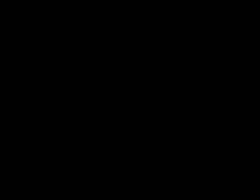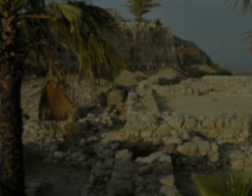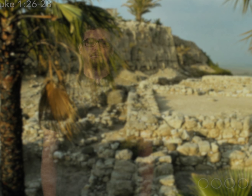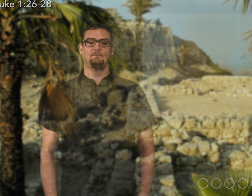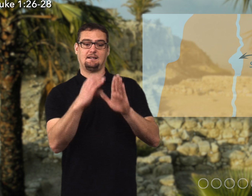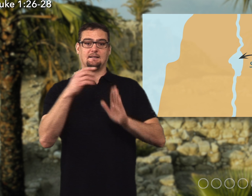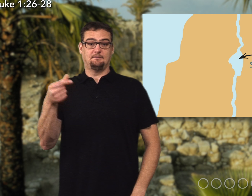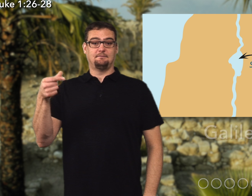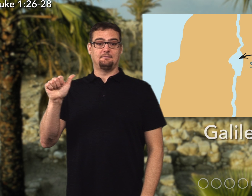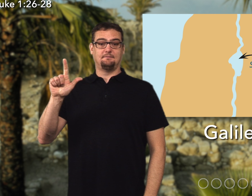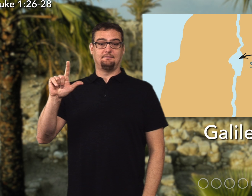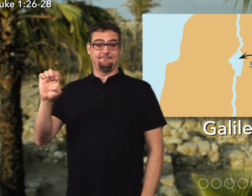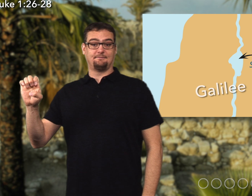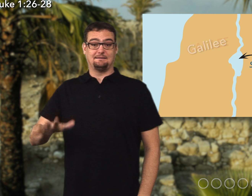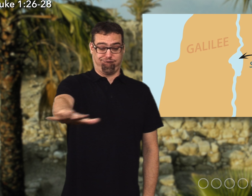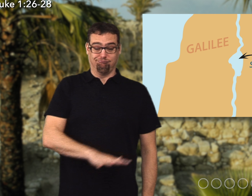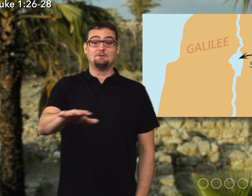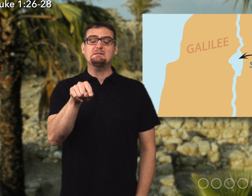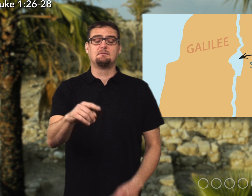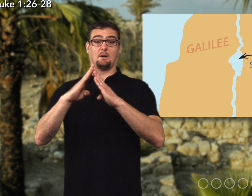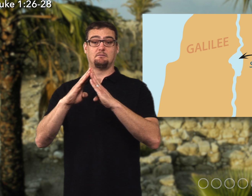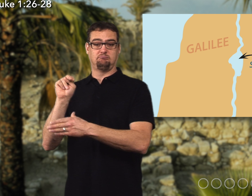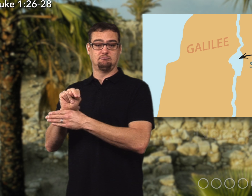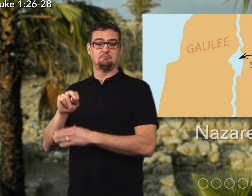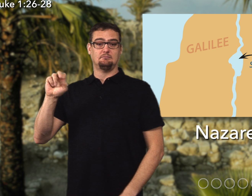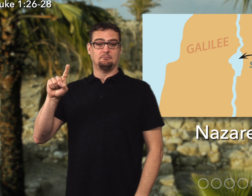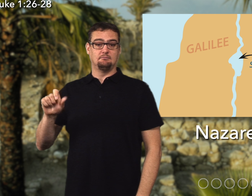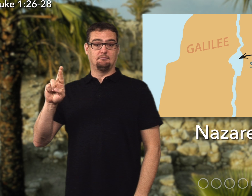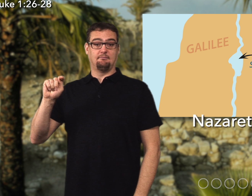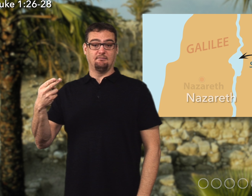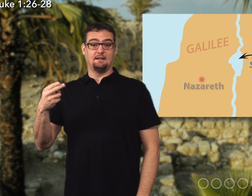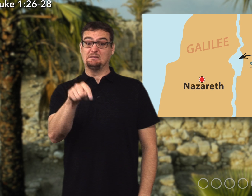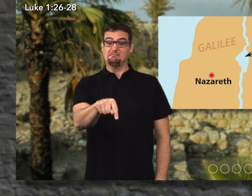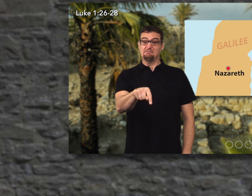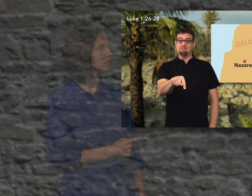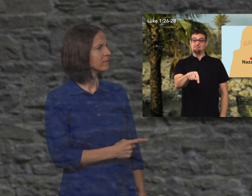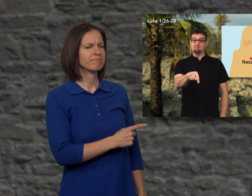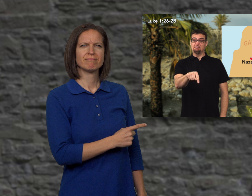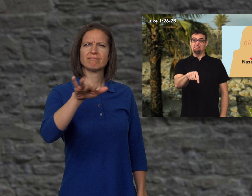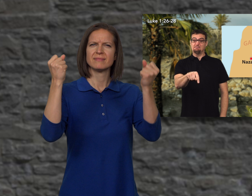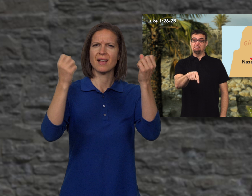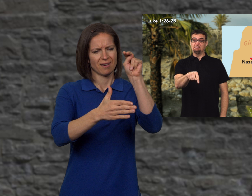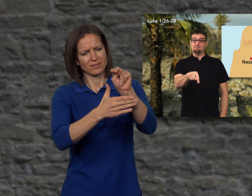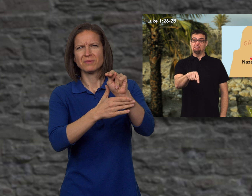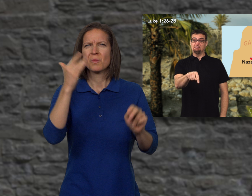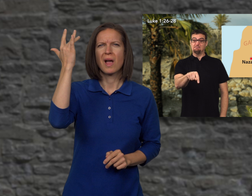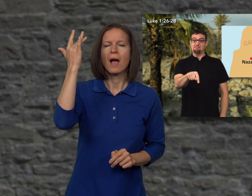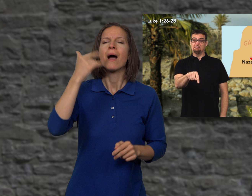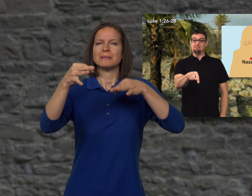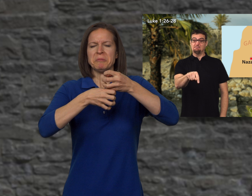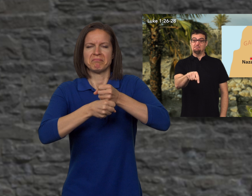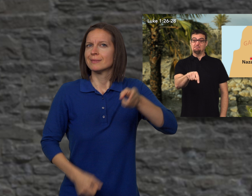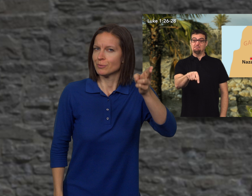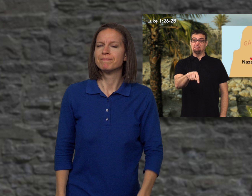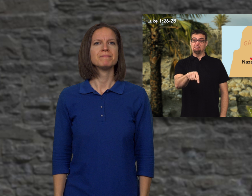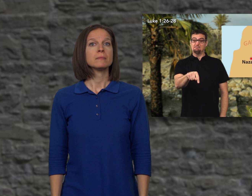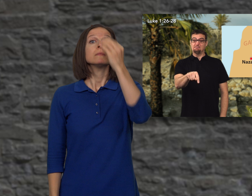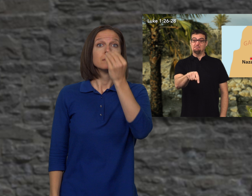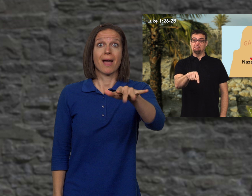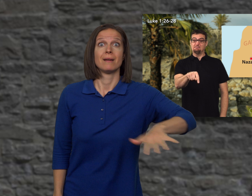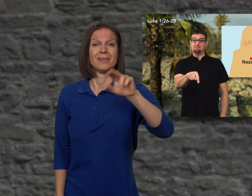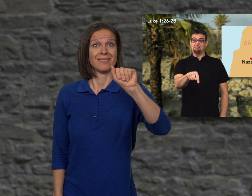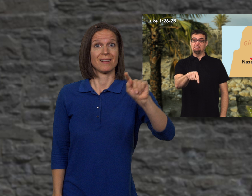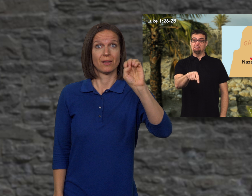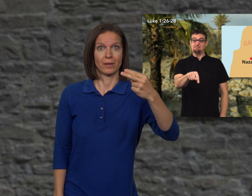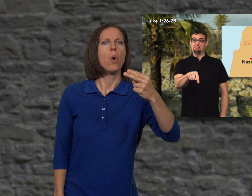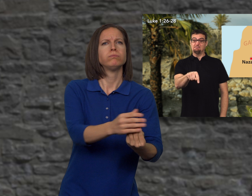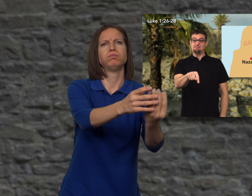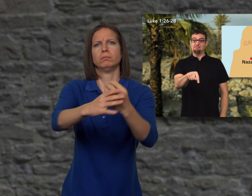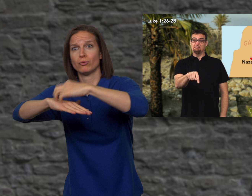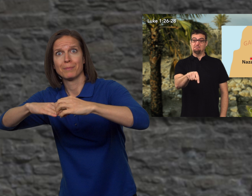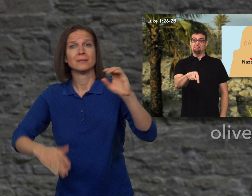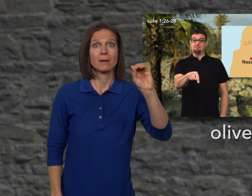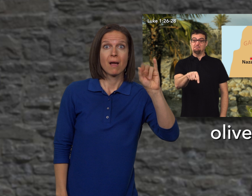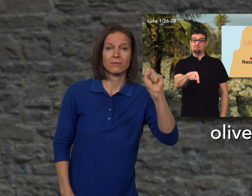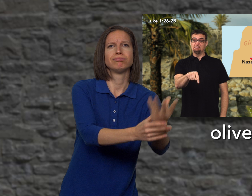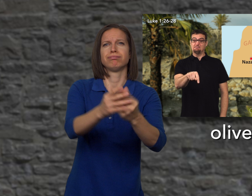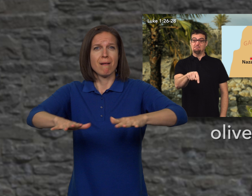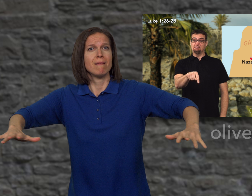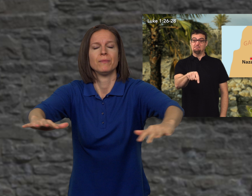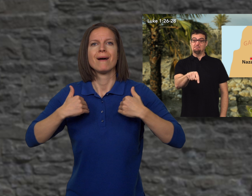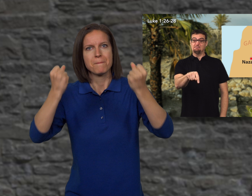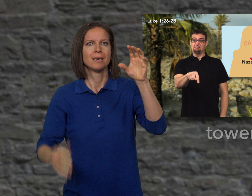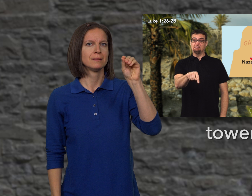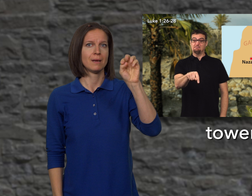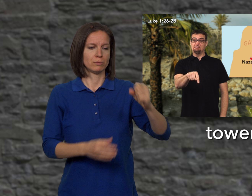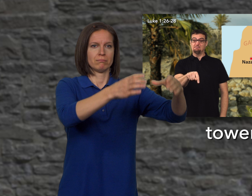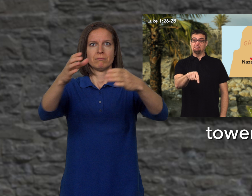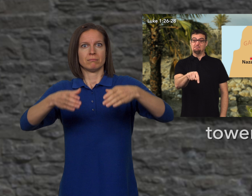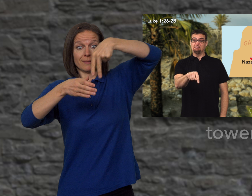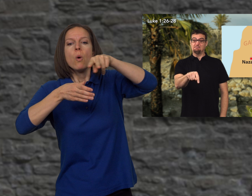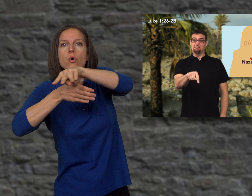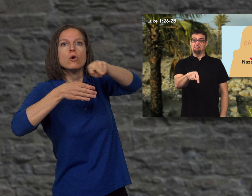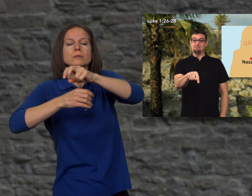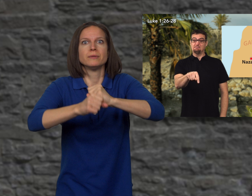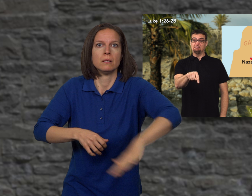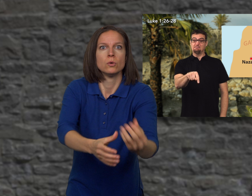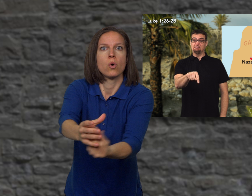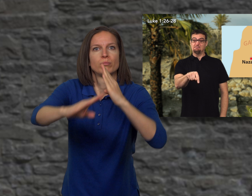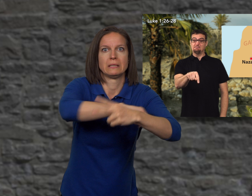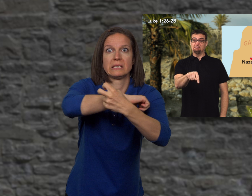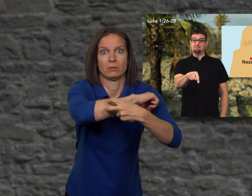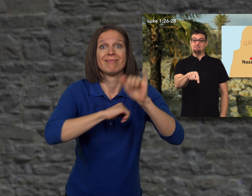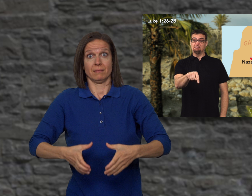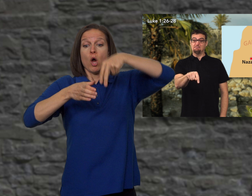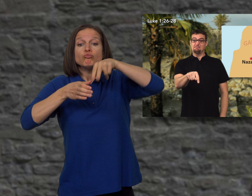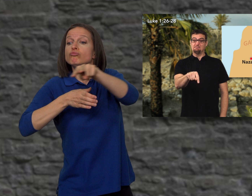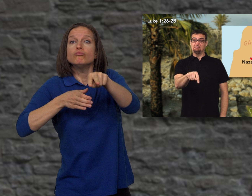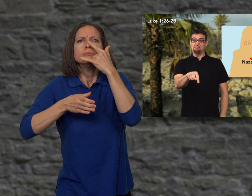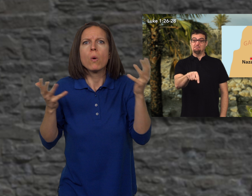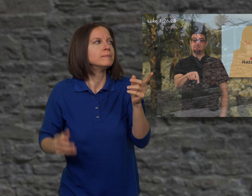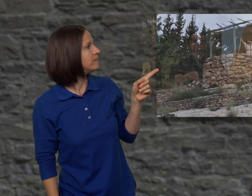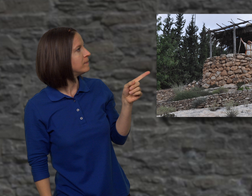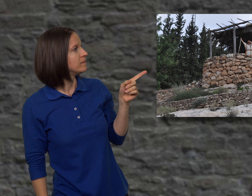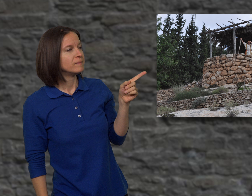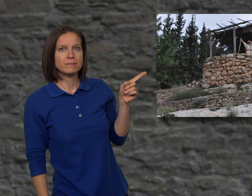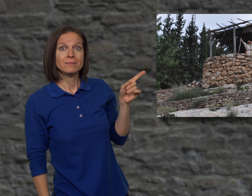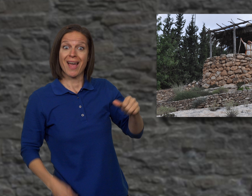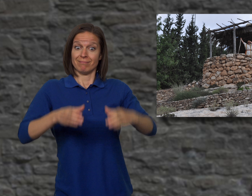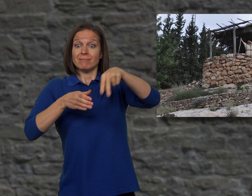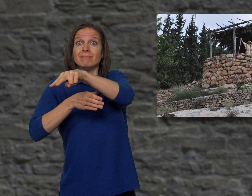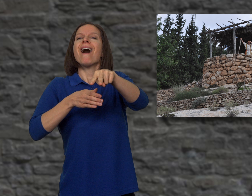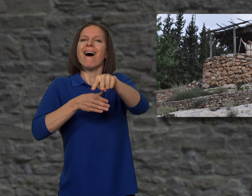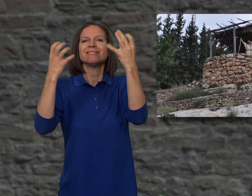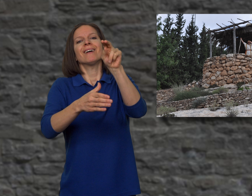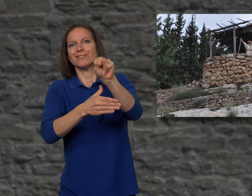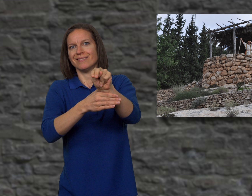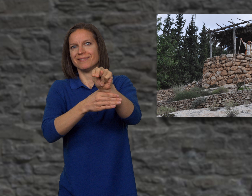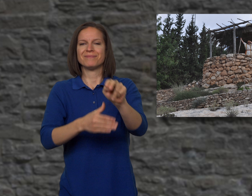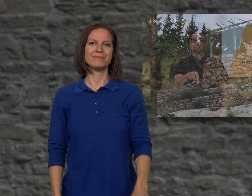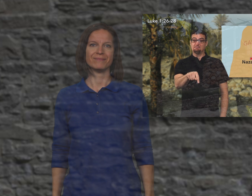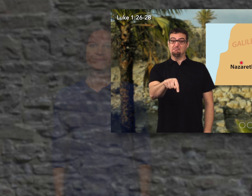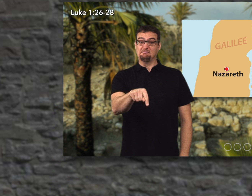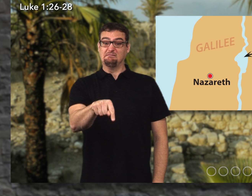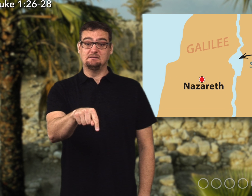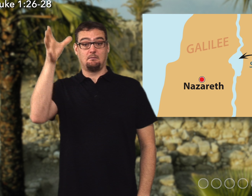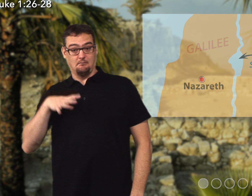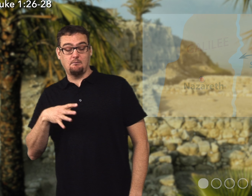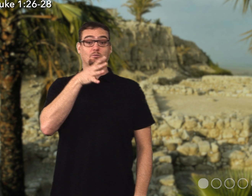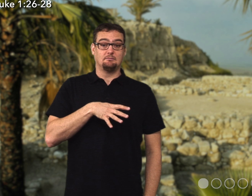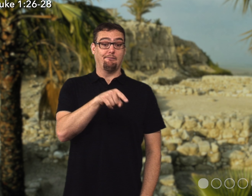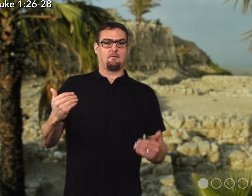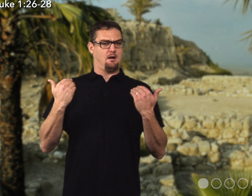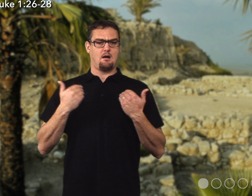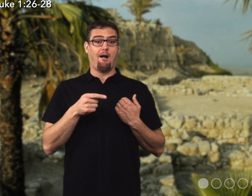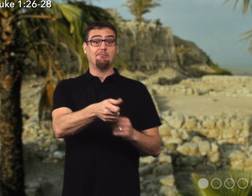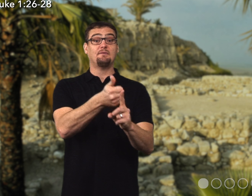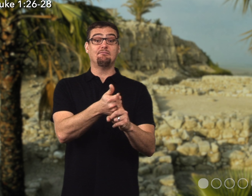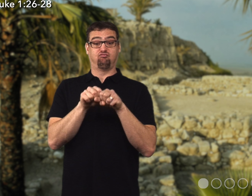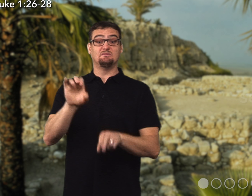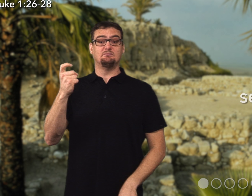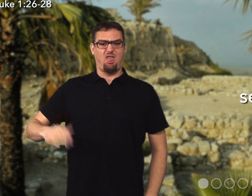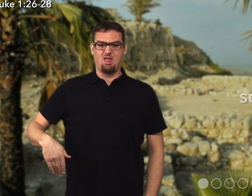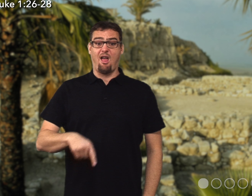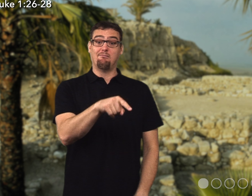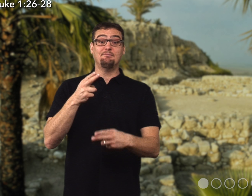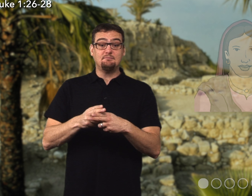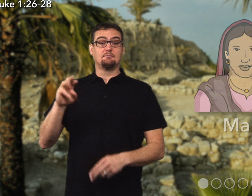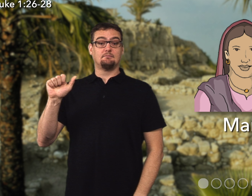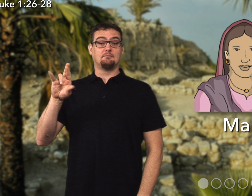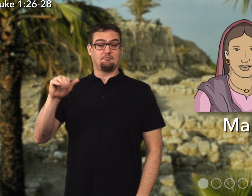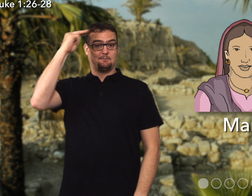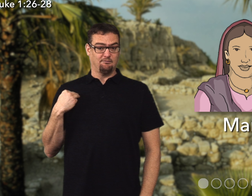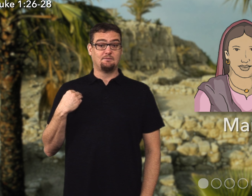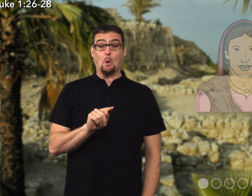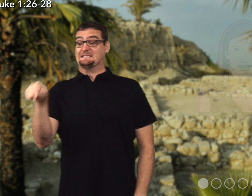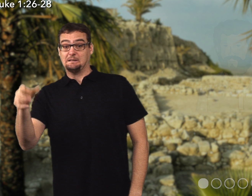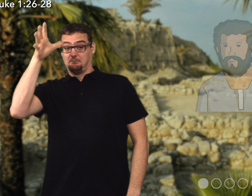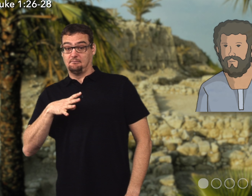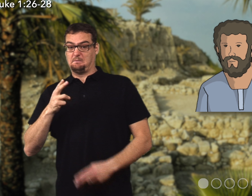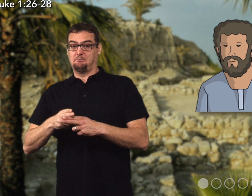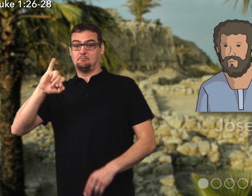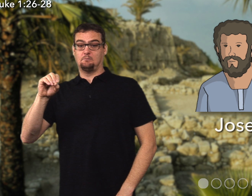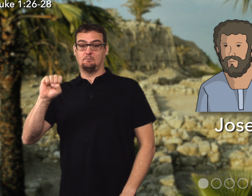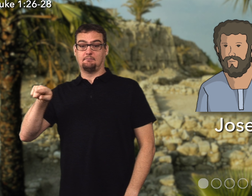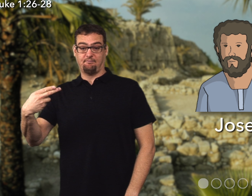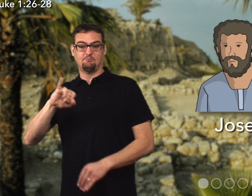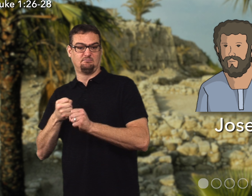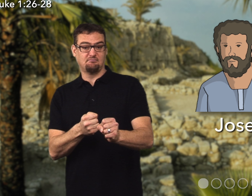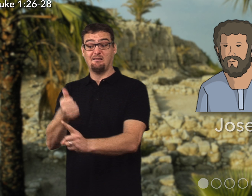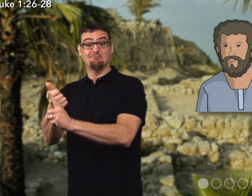In the sixth month, God sent the angel Gabriel to a town in Galilee called Nazareth, to a virgin pledged in marriage to a man named Joseph, who was of the house of David.